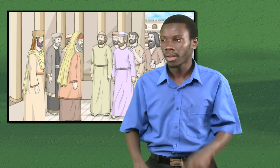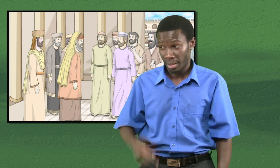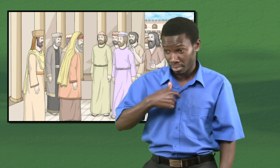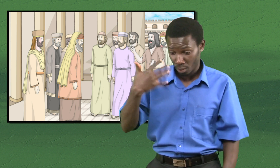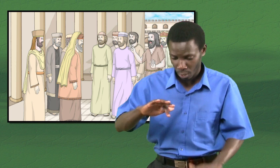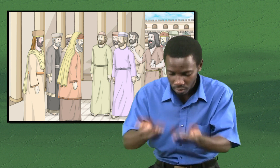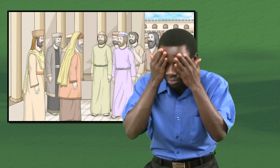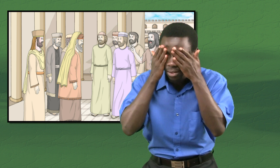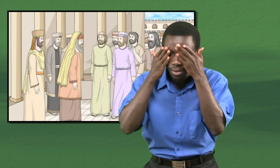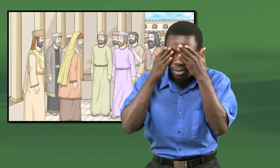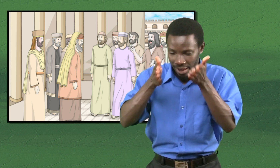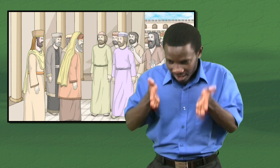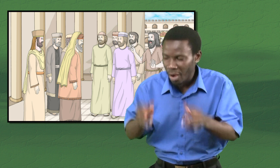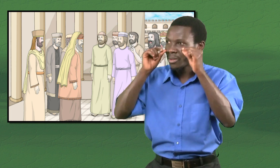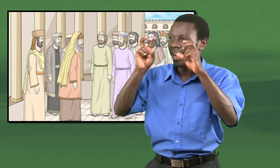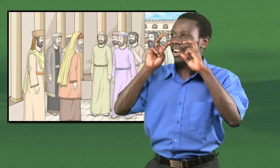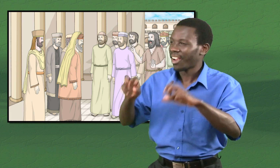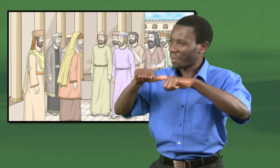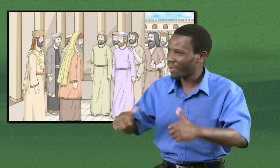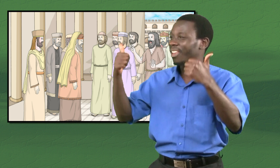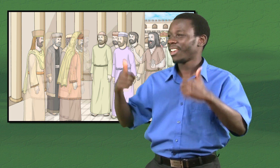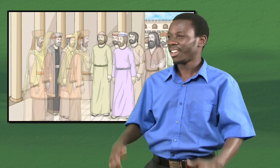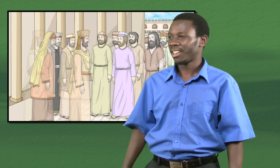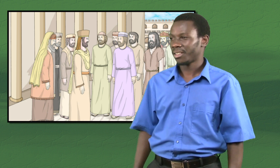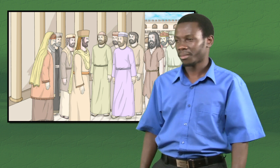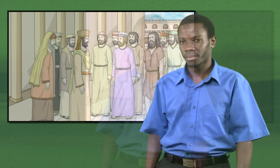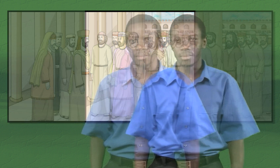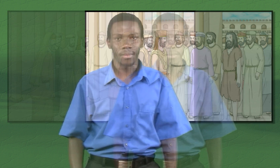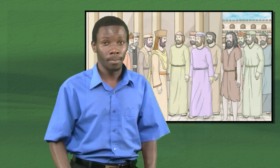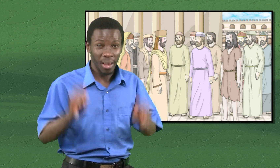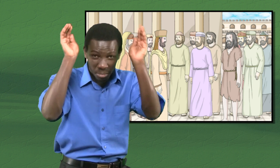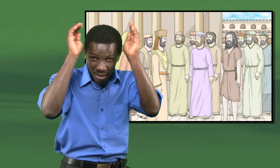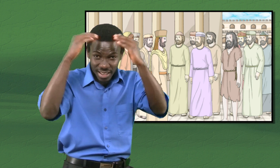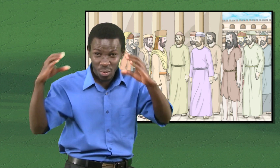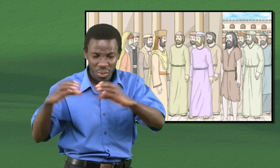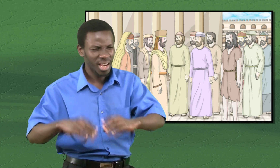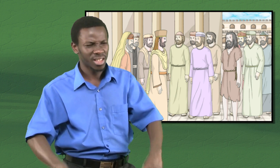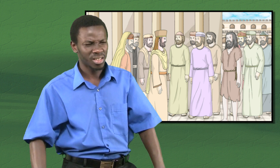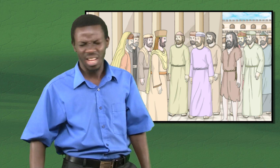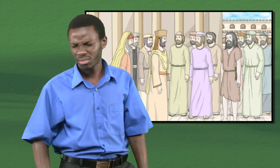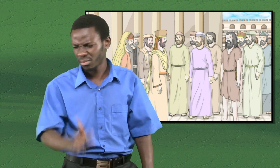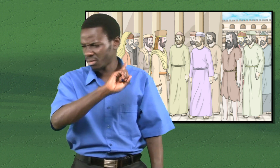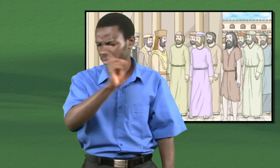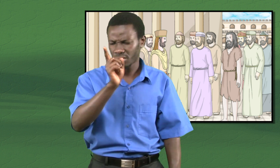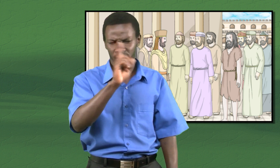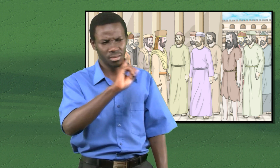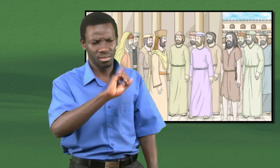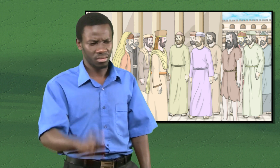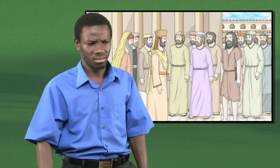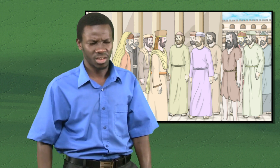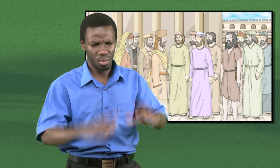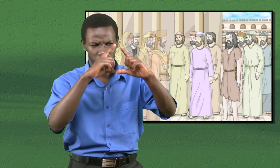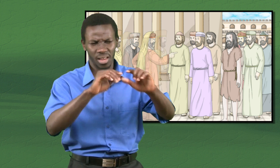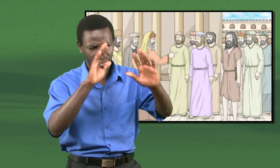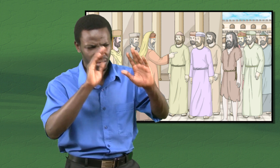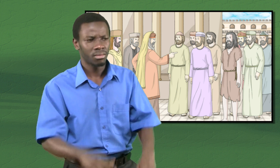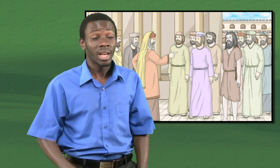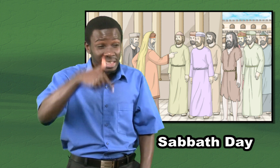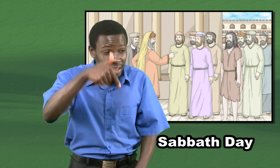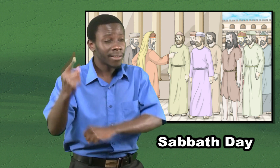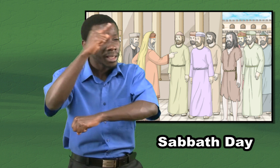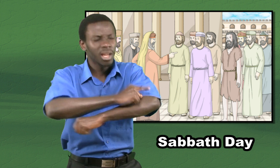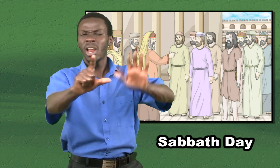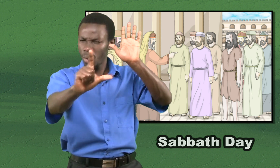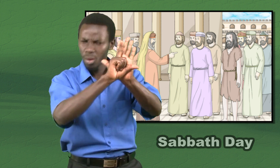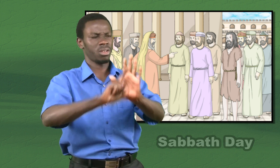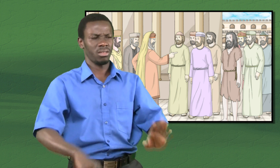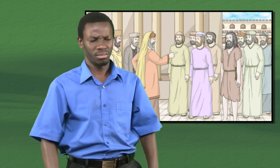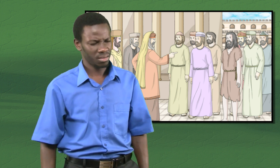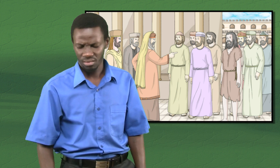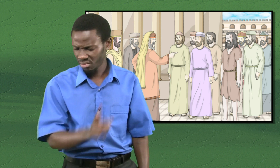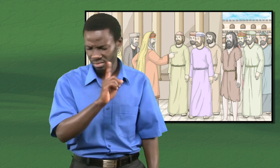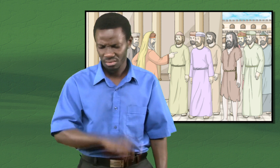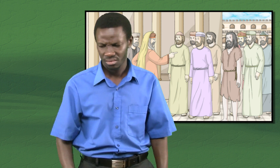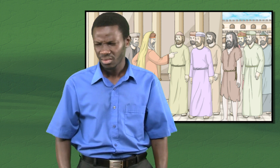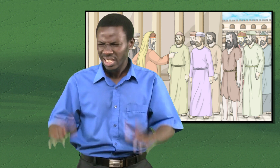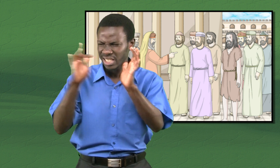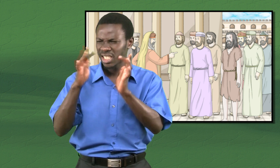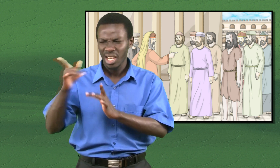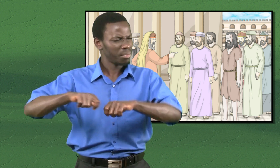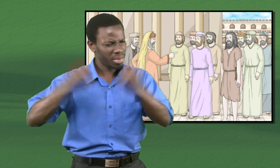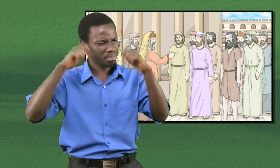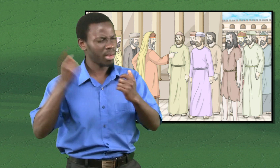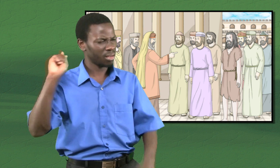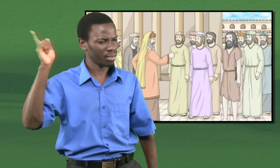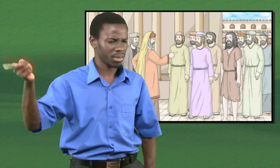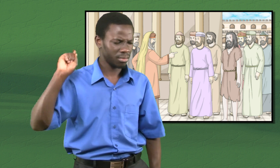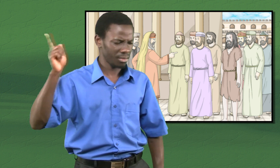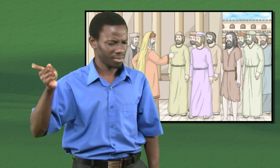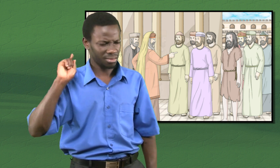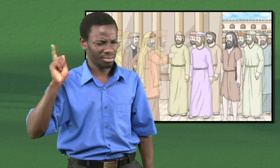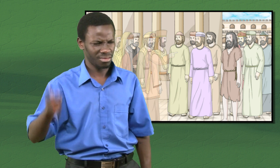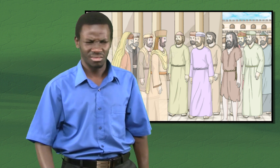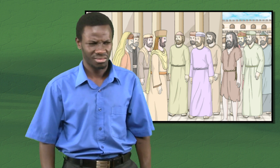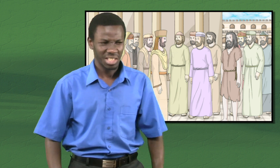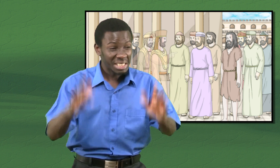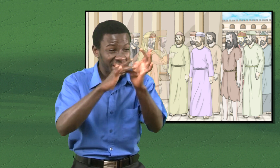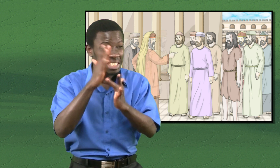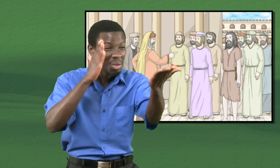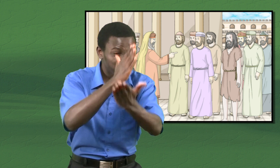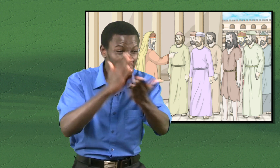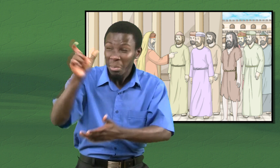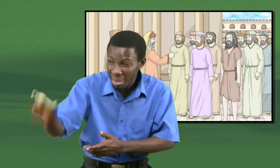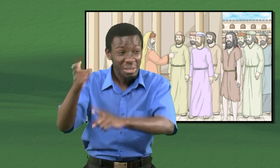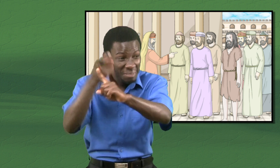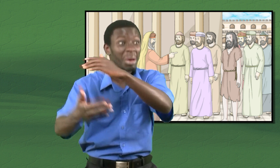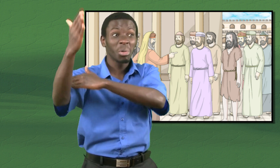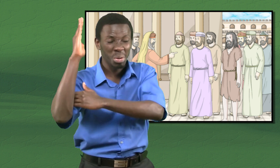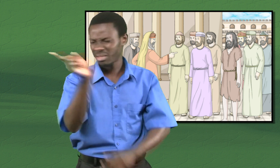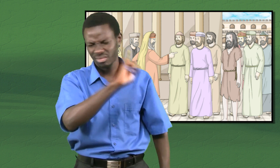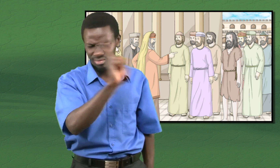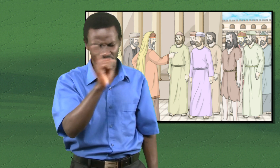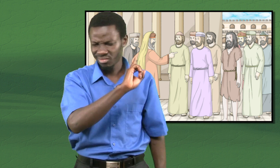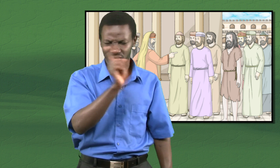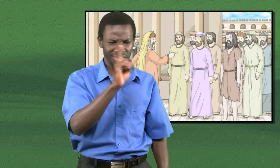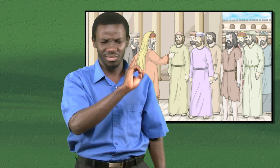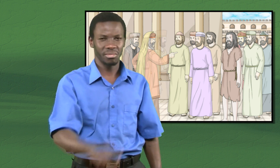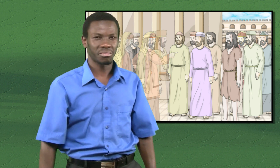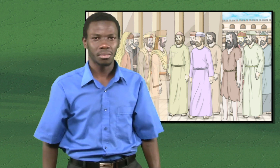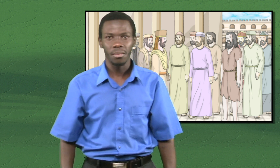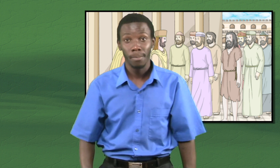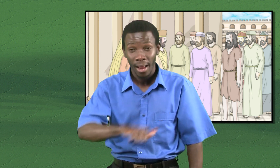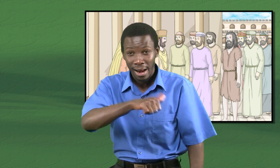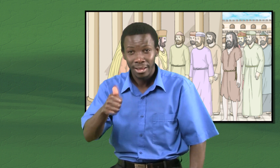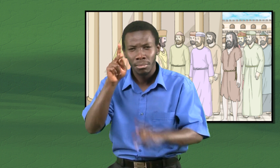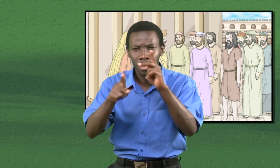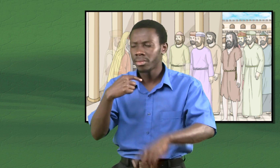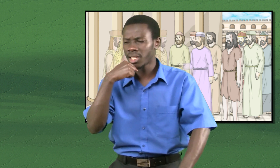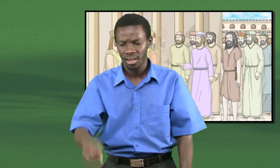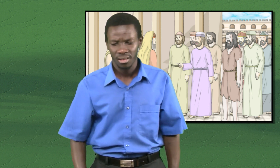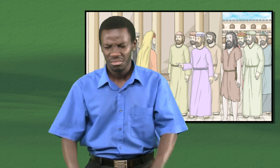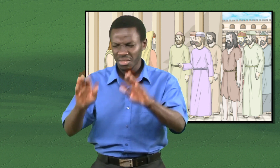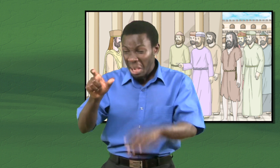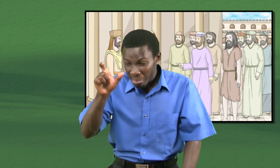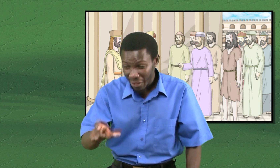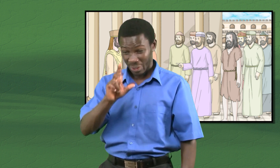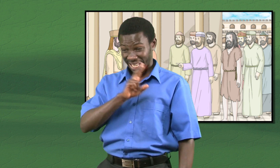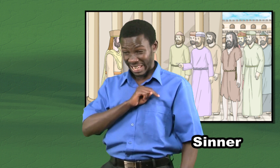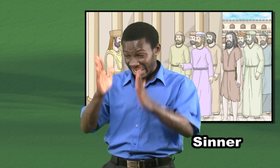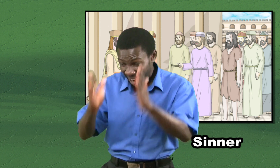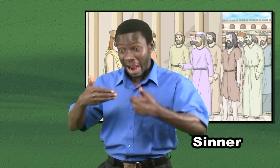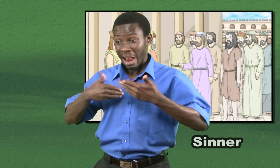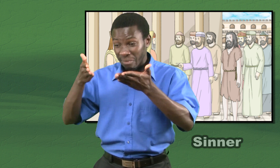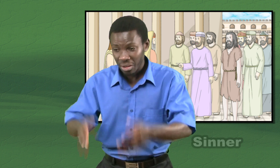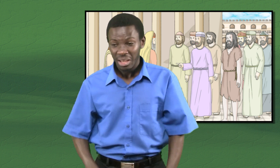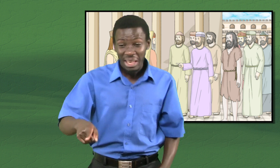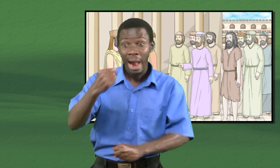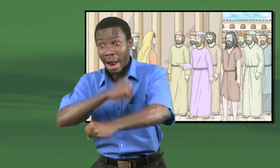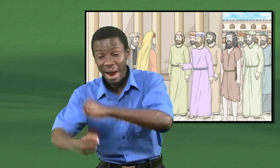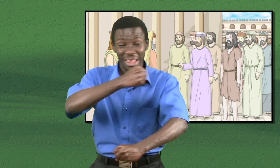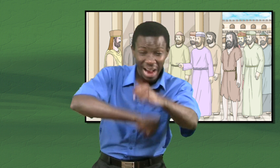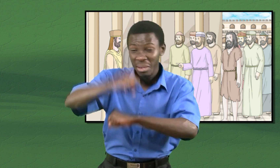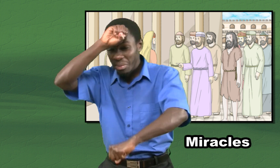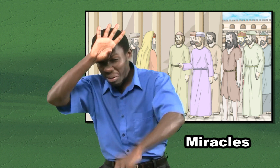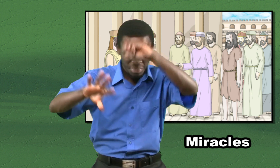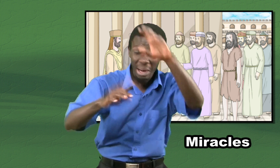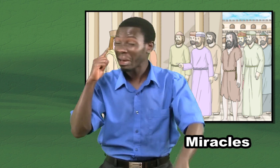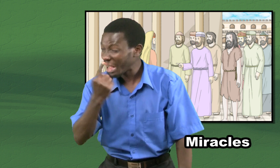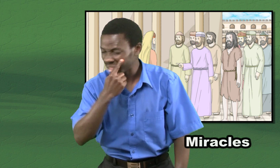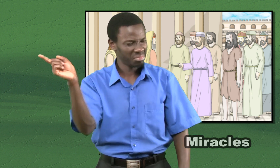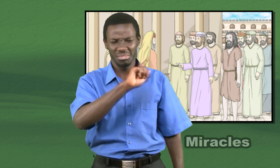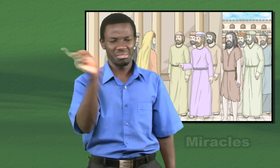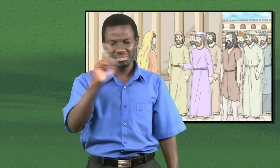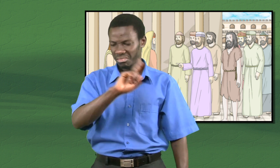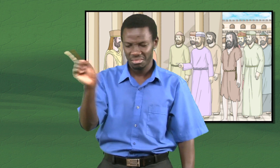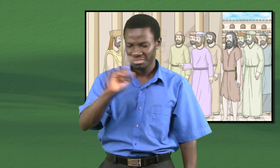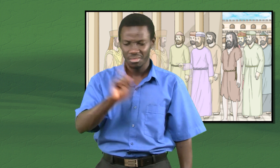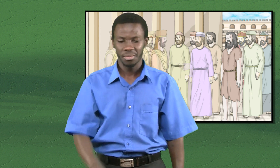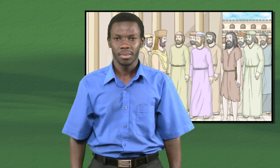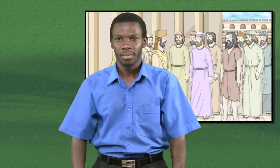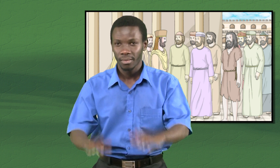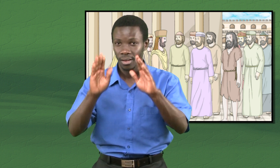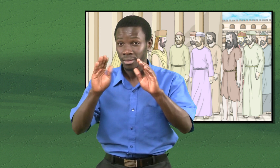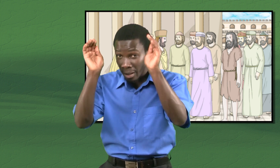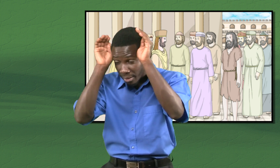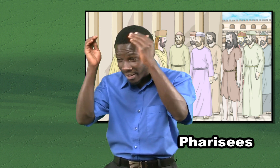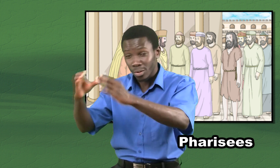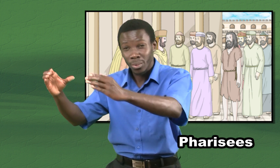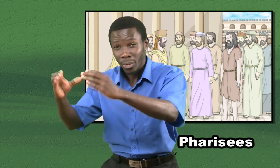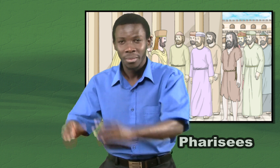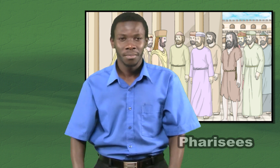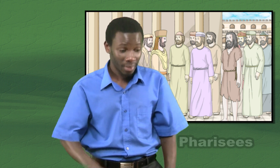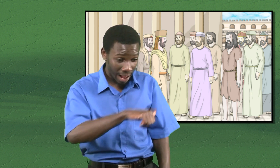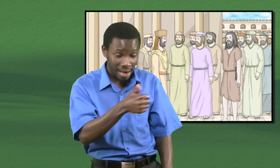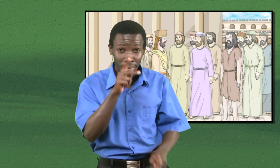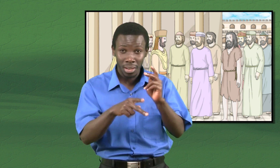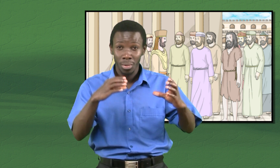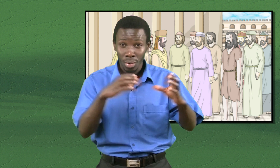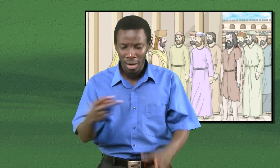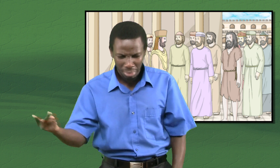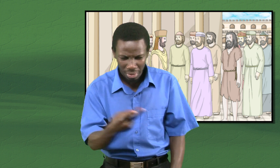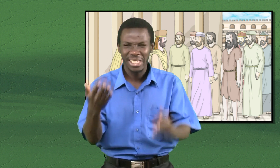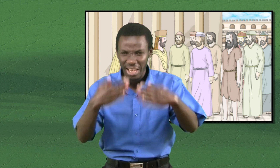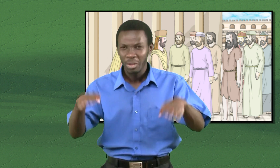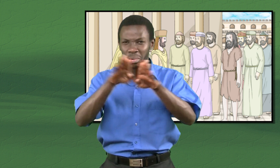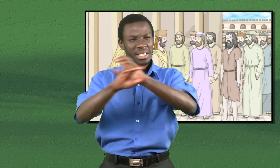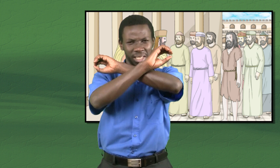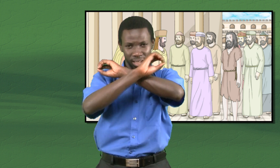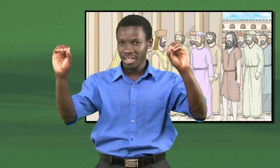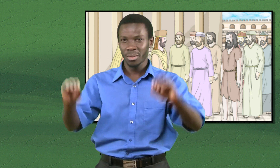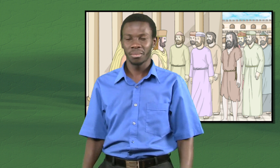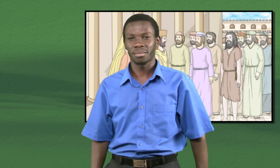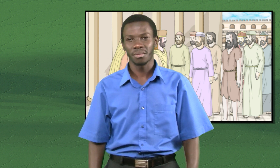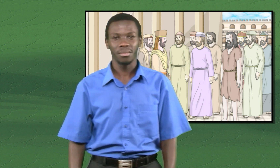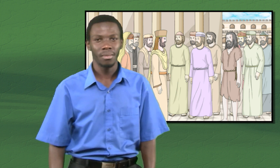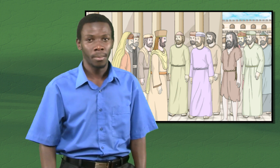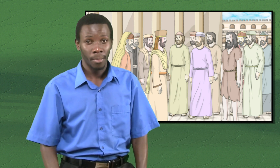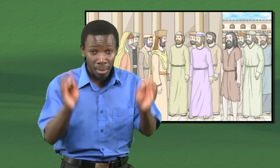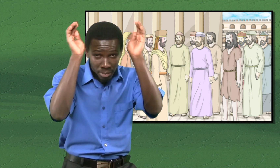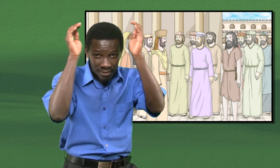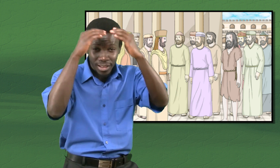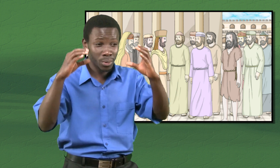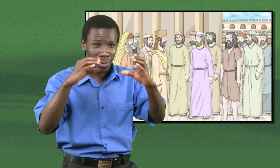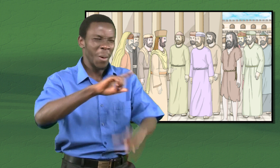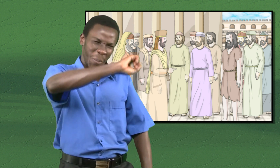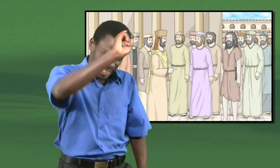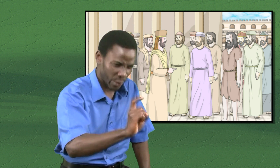Because of this, some of the Pharisees said, “This man is not from God, for He does not keep the Sabbath.” But others said, “How can a sinful man perform such signs?”